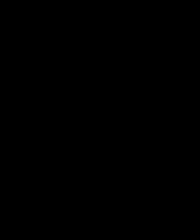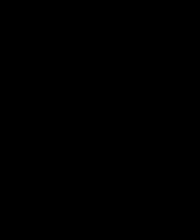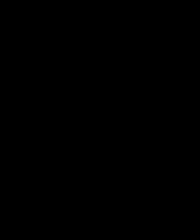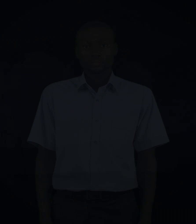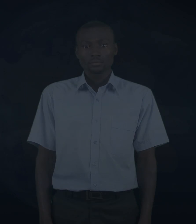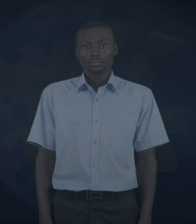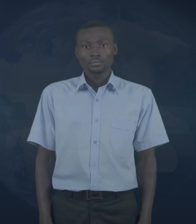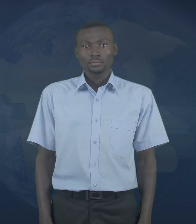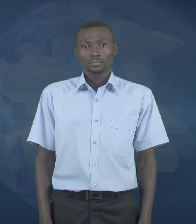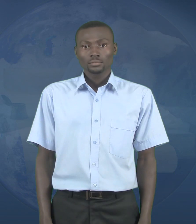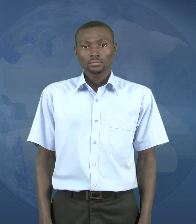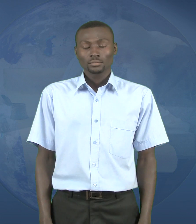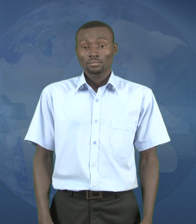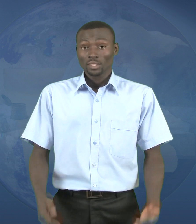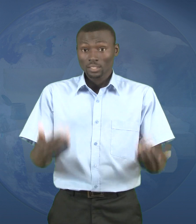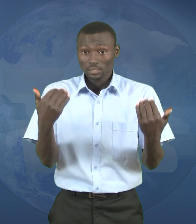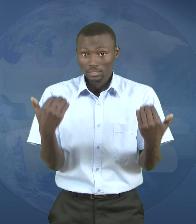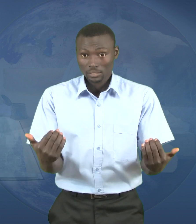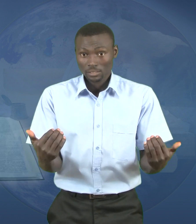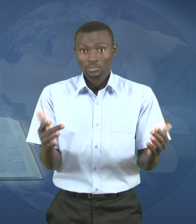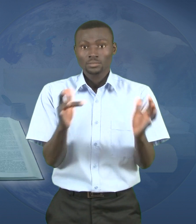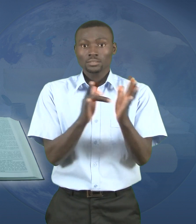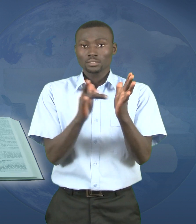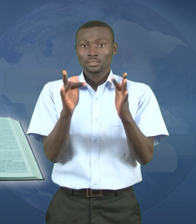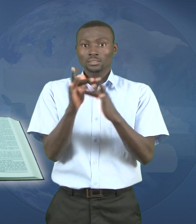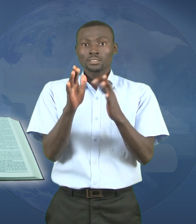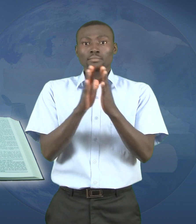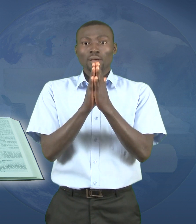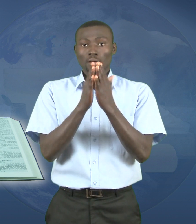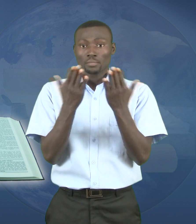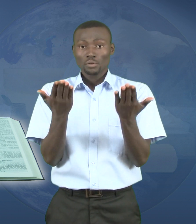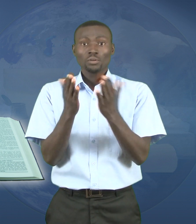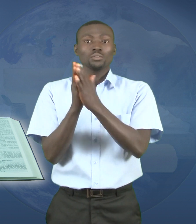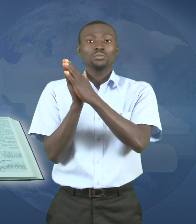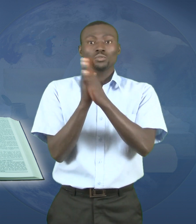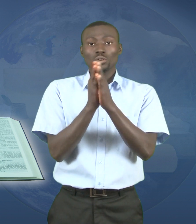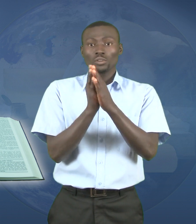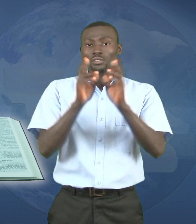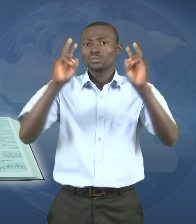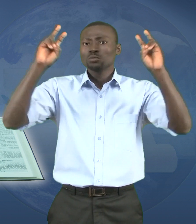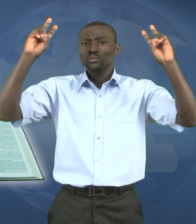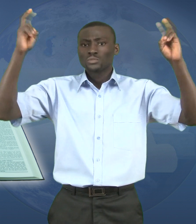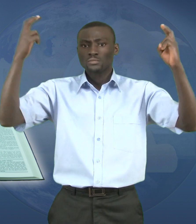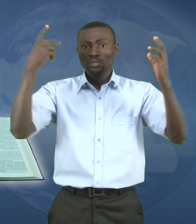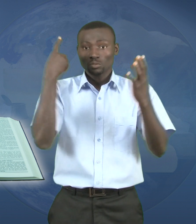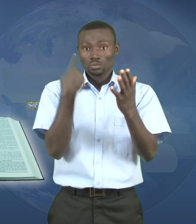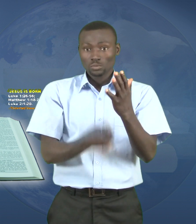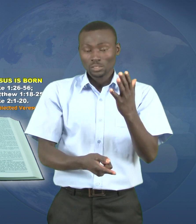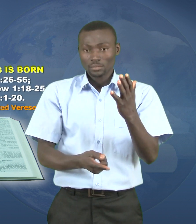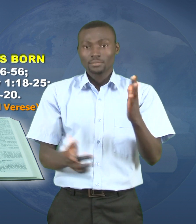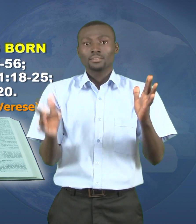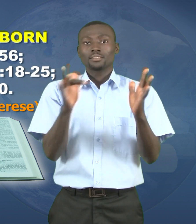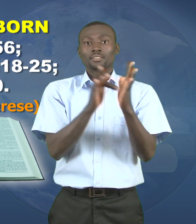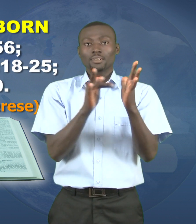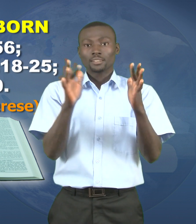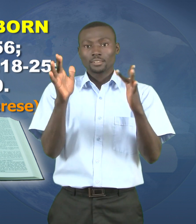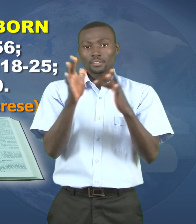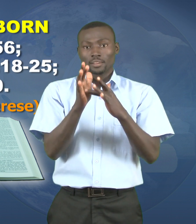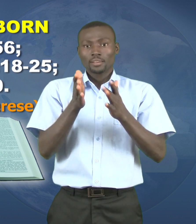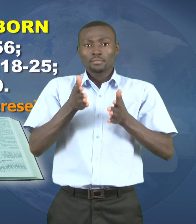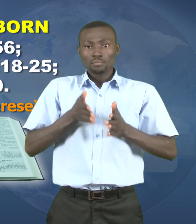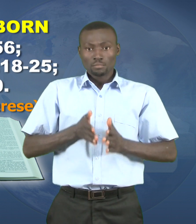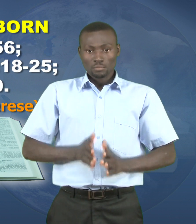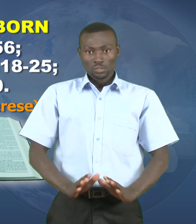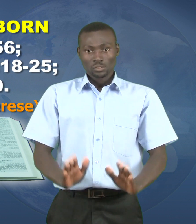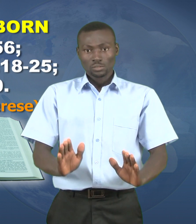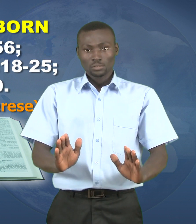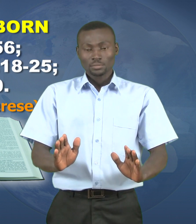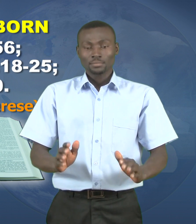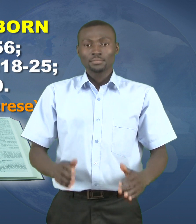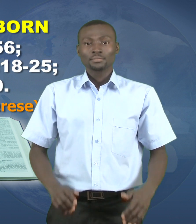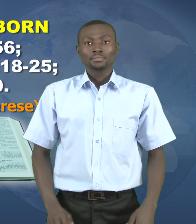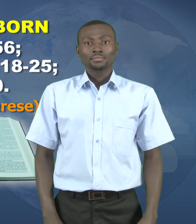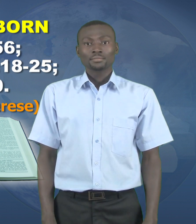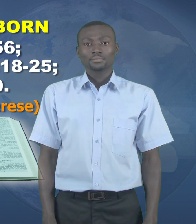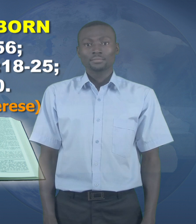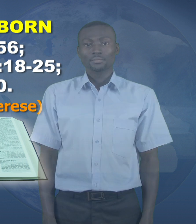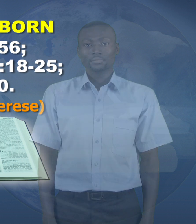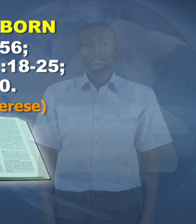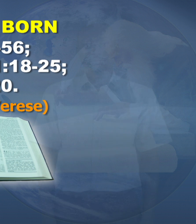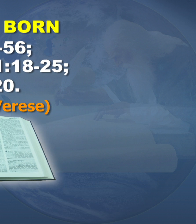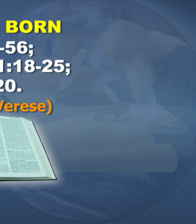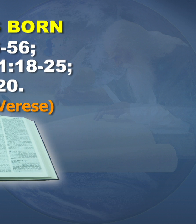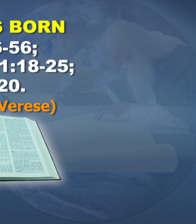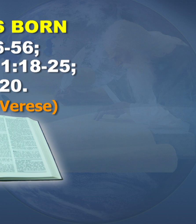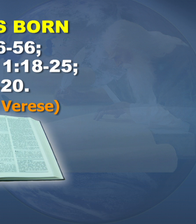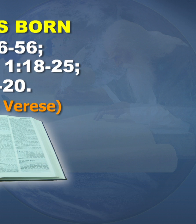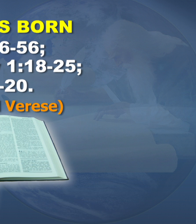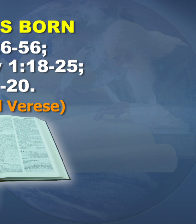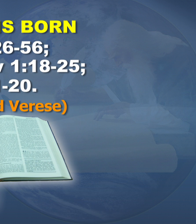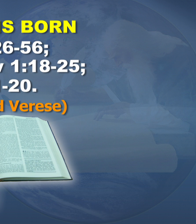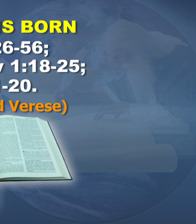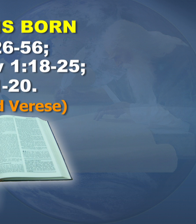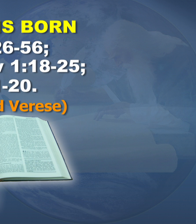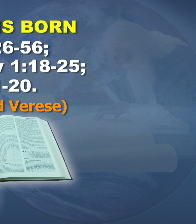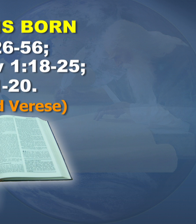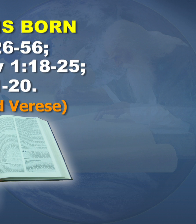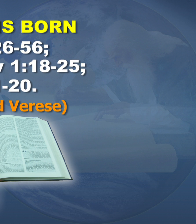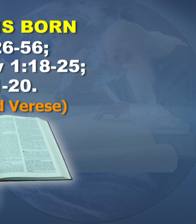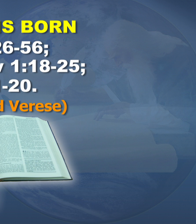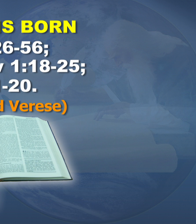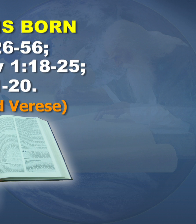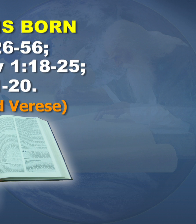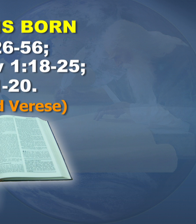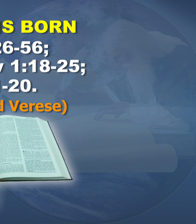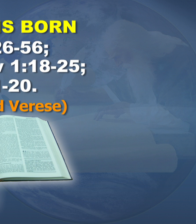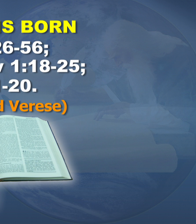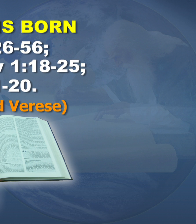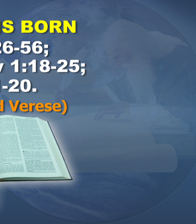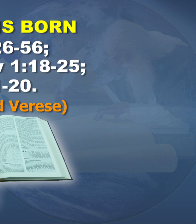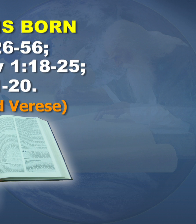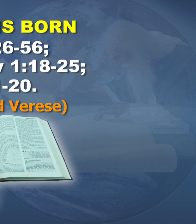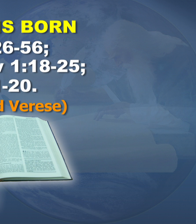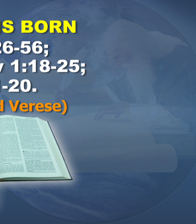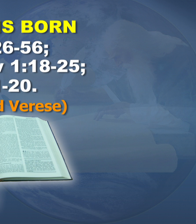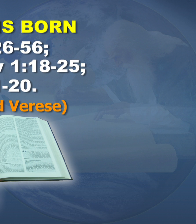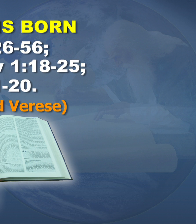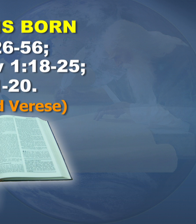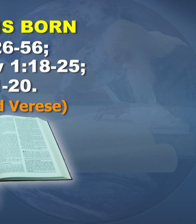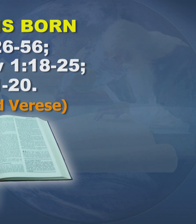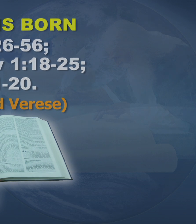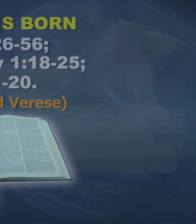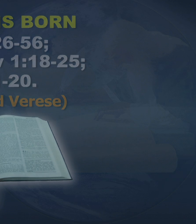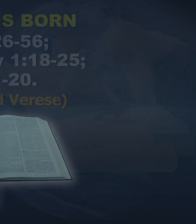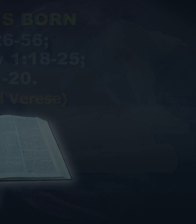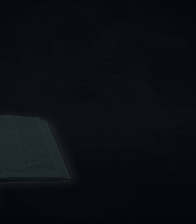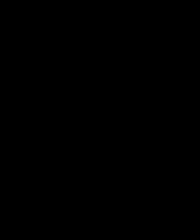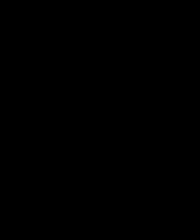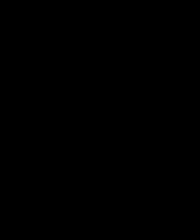Jesus is born